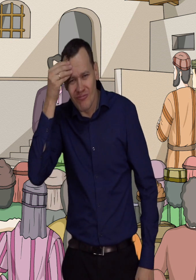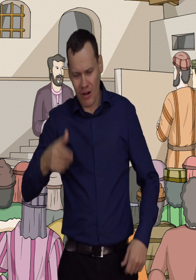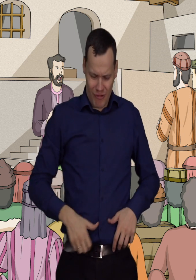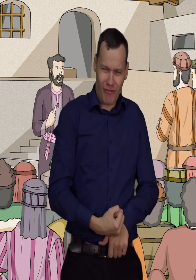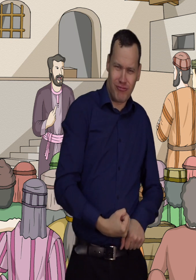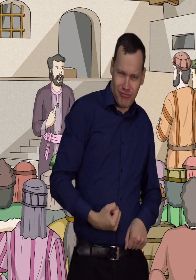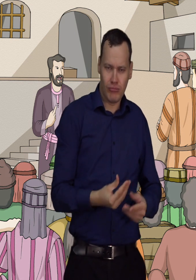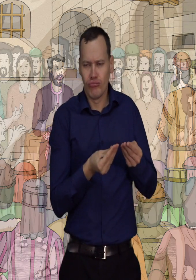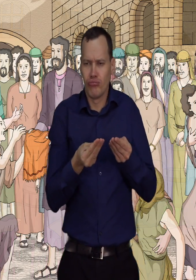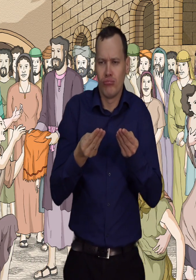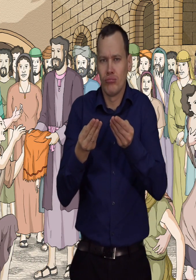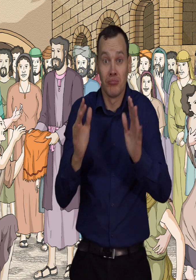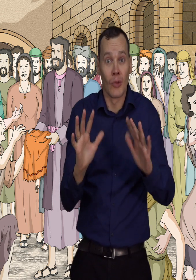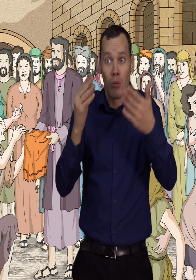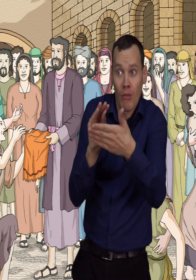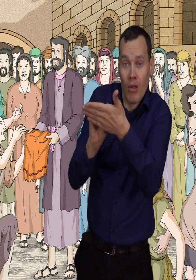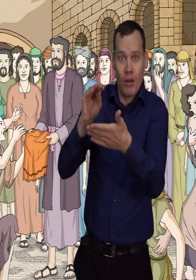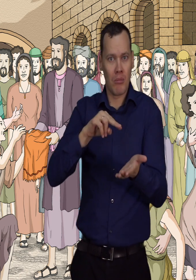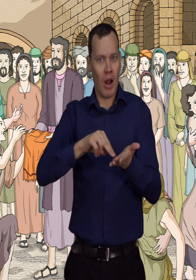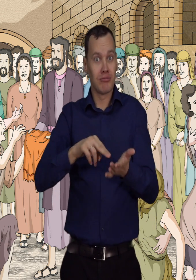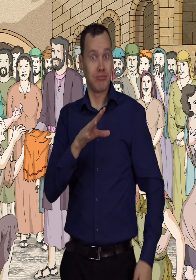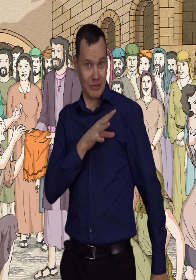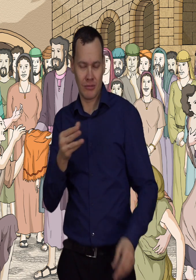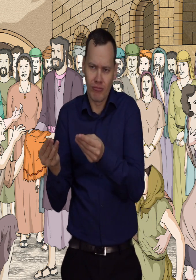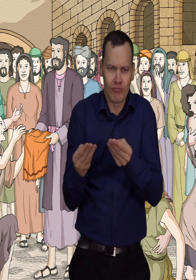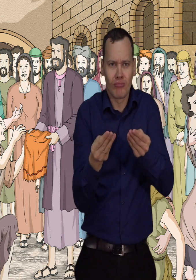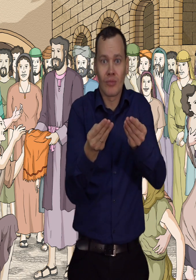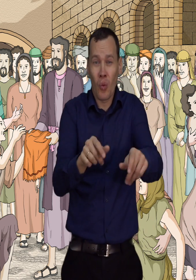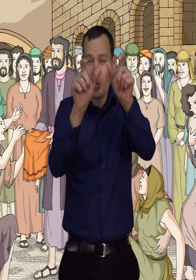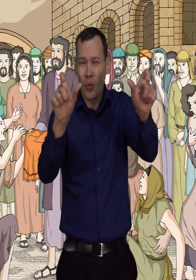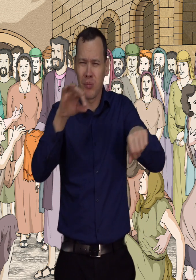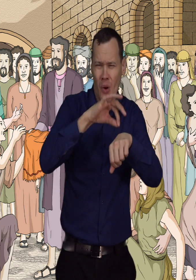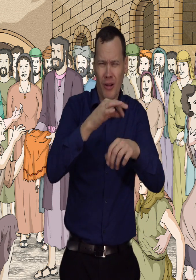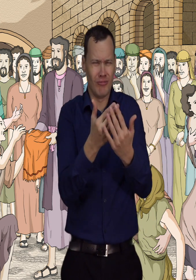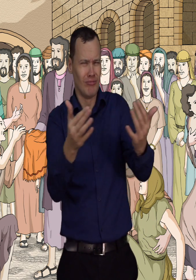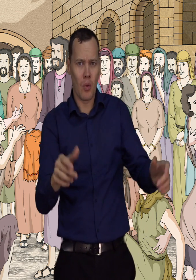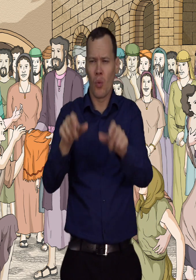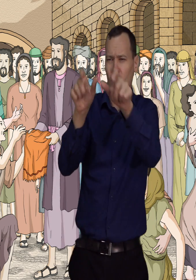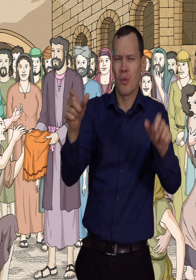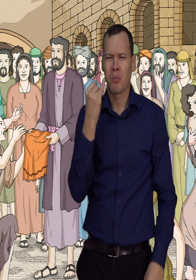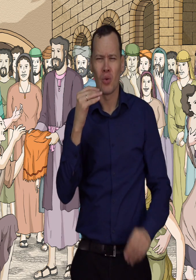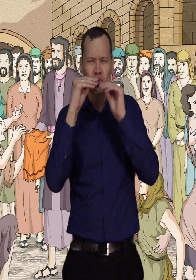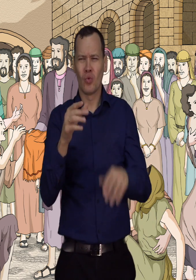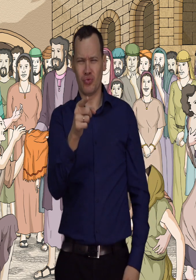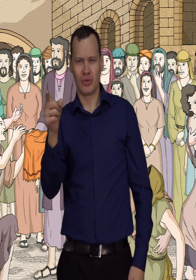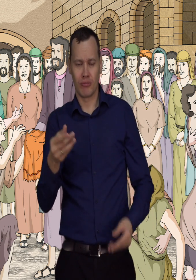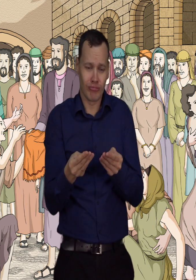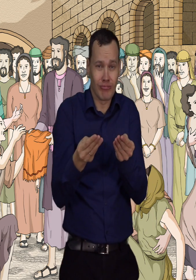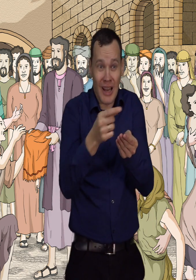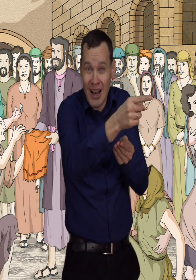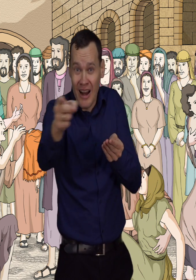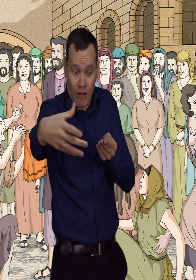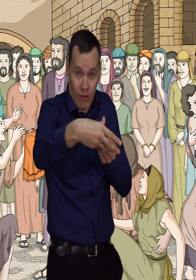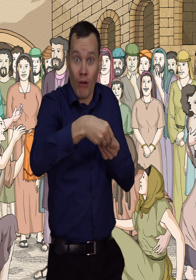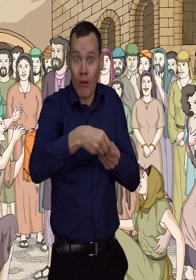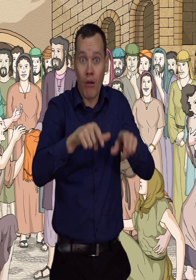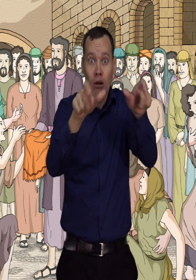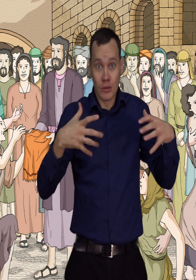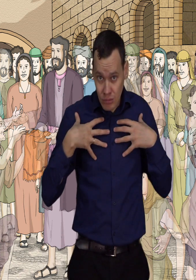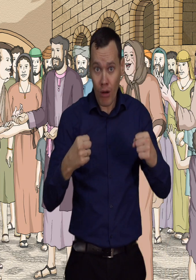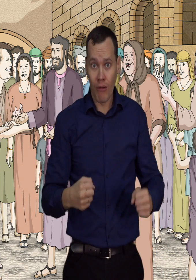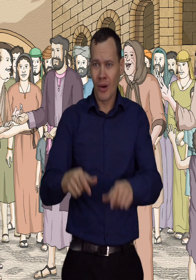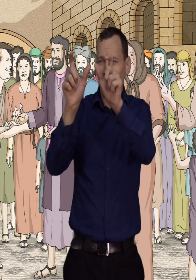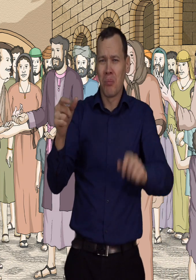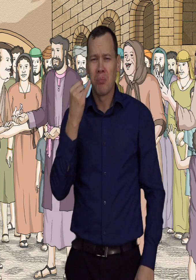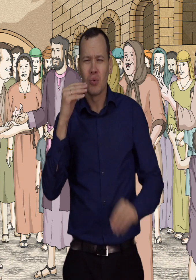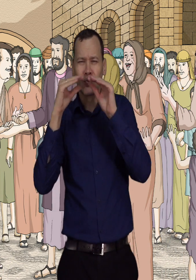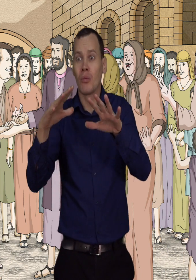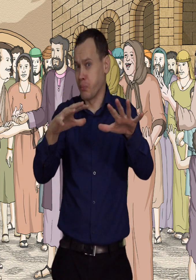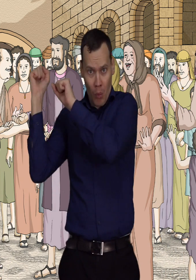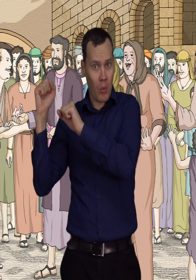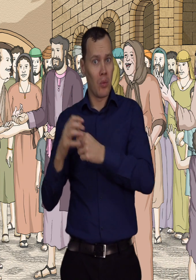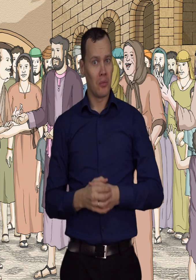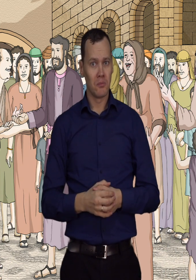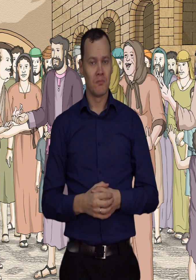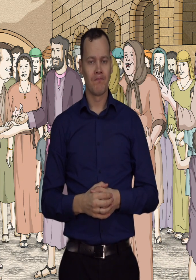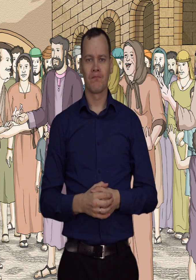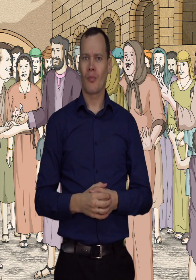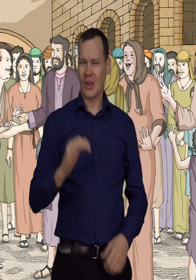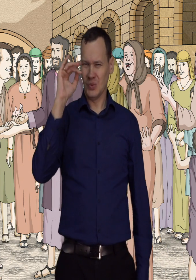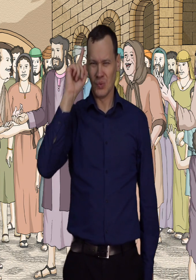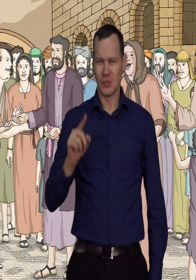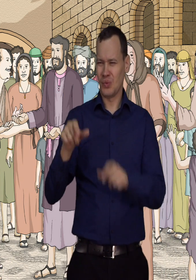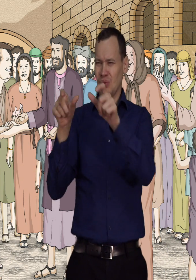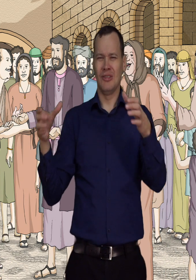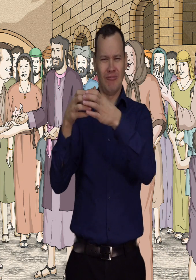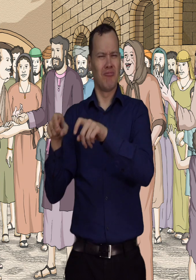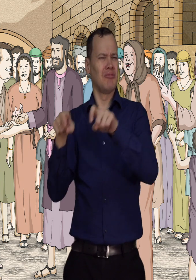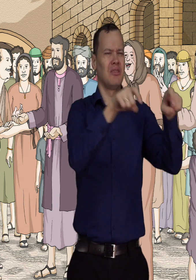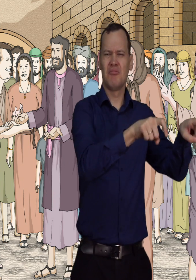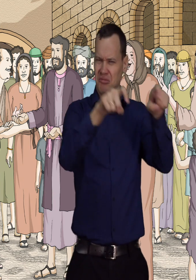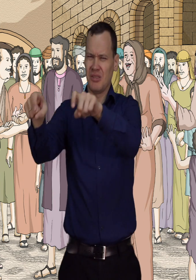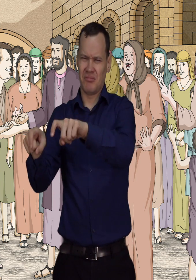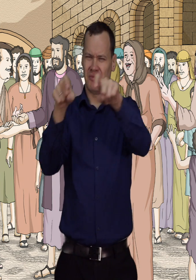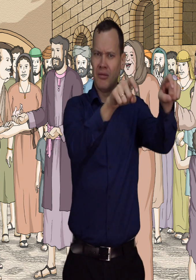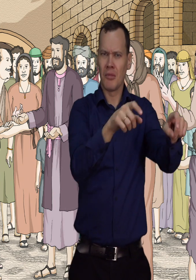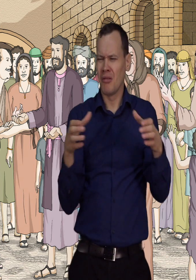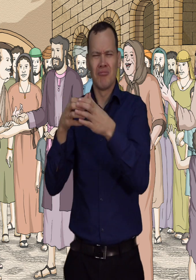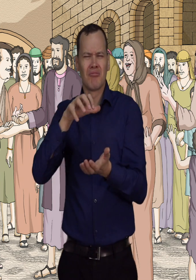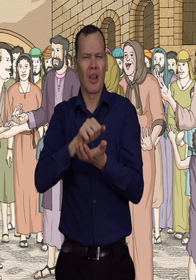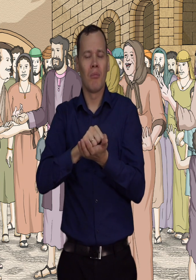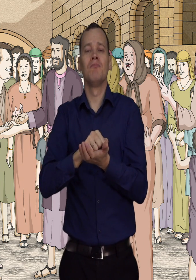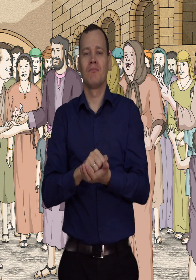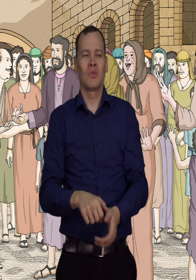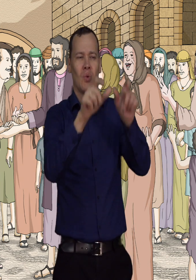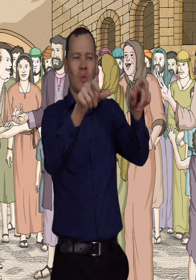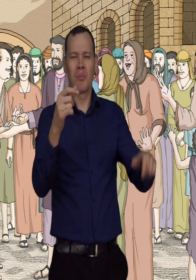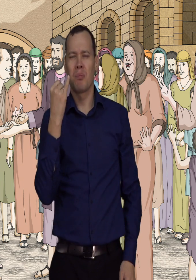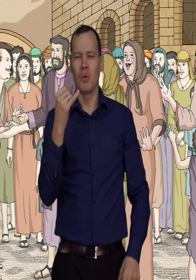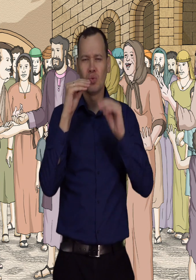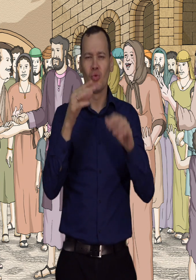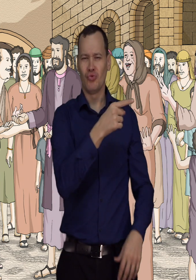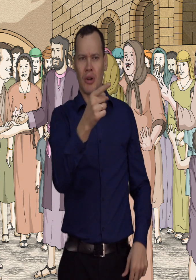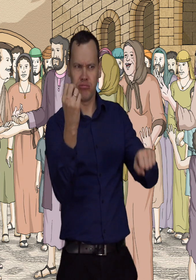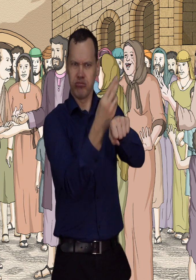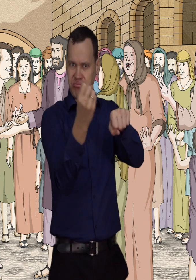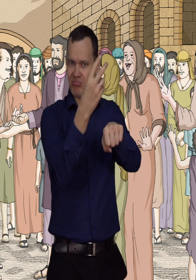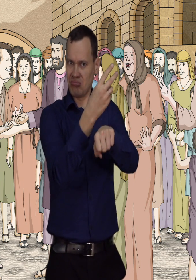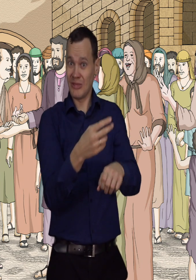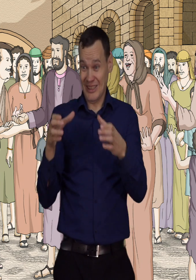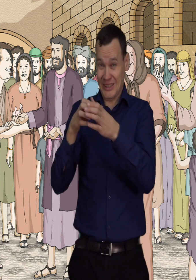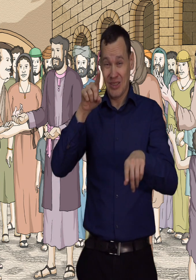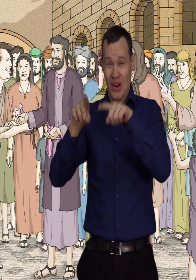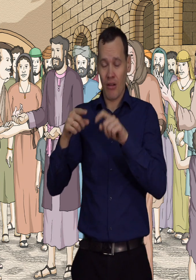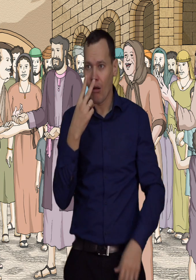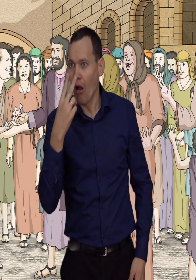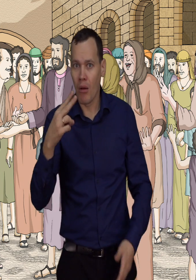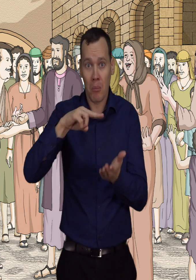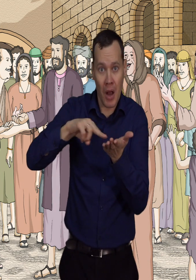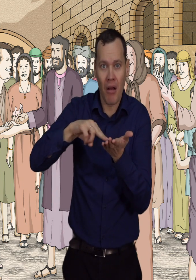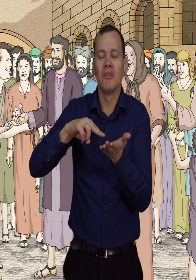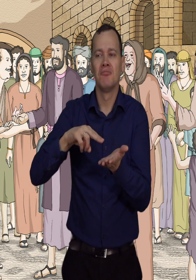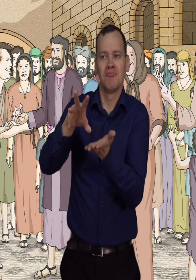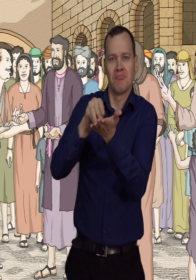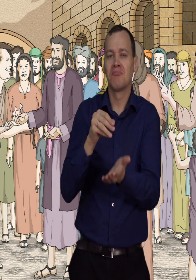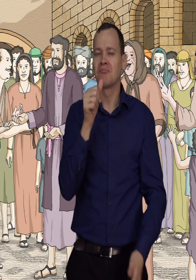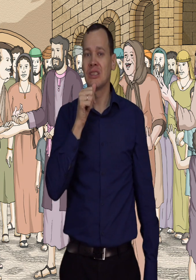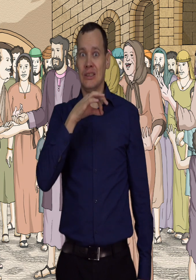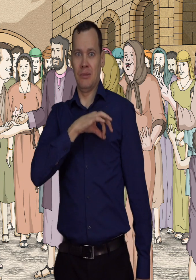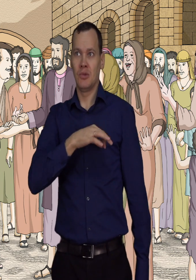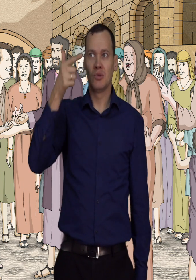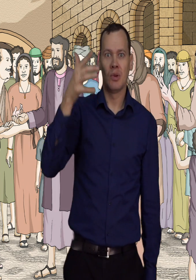God did extraordinary miracles through the hands of Paul, so that even handkerchiefs and aprons that had touched him were taken to the sick, and the diseases and evil spirits left them.